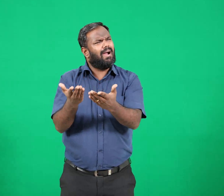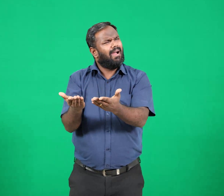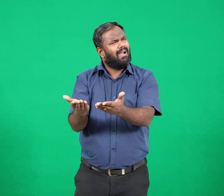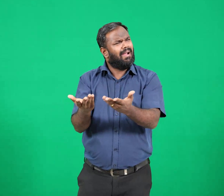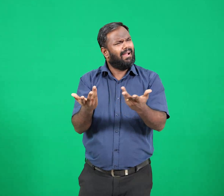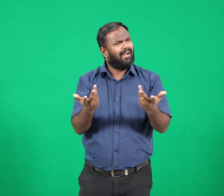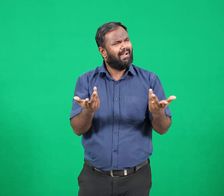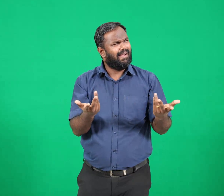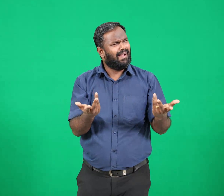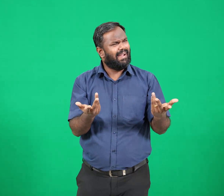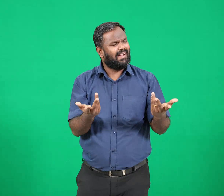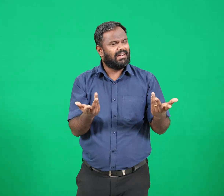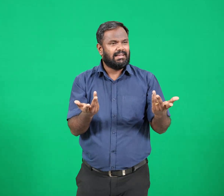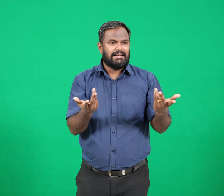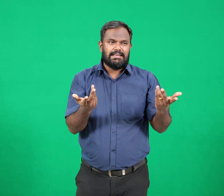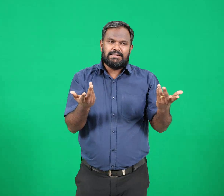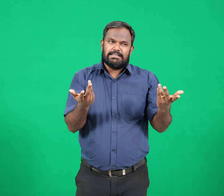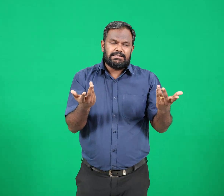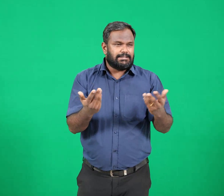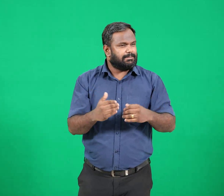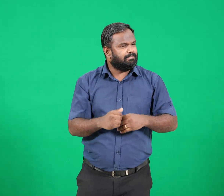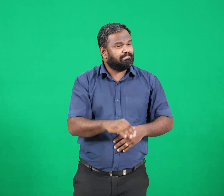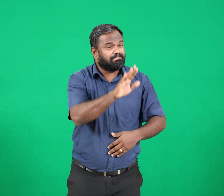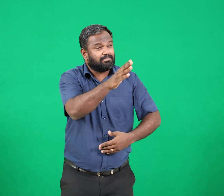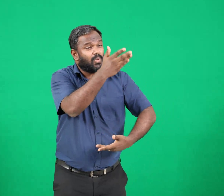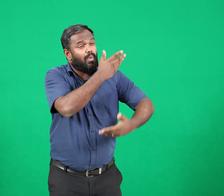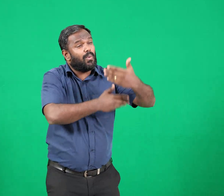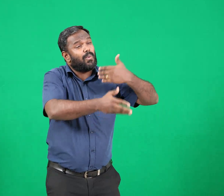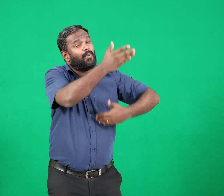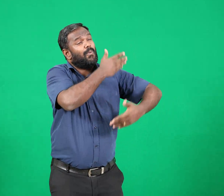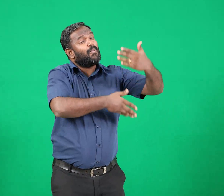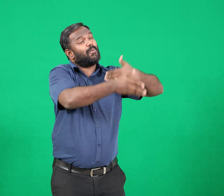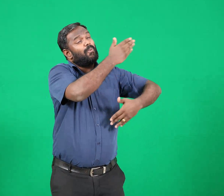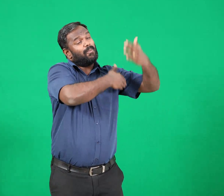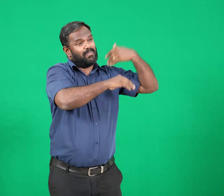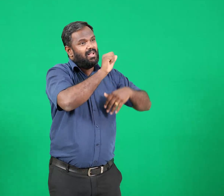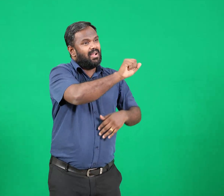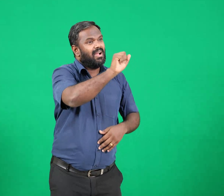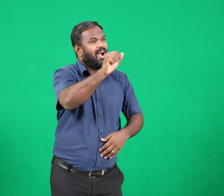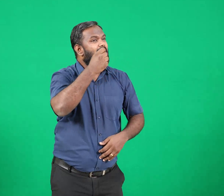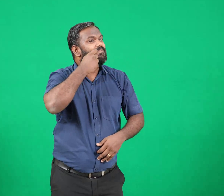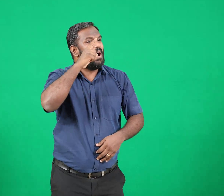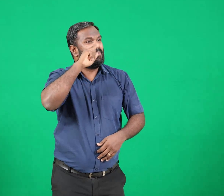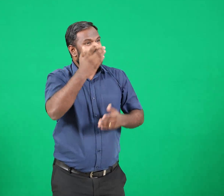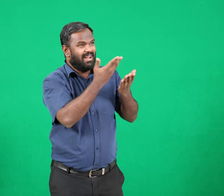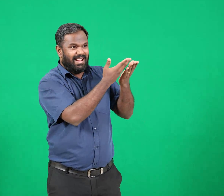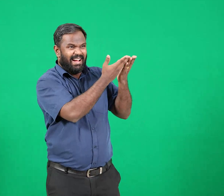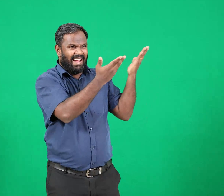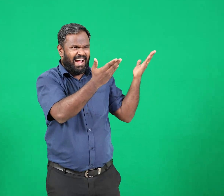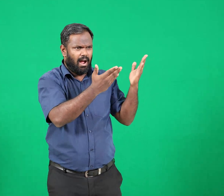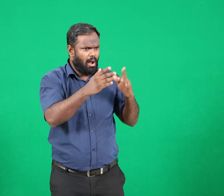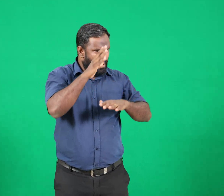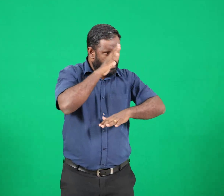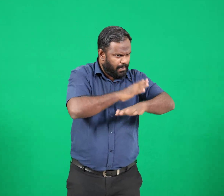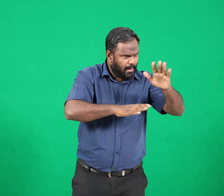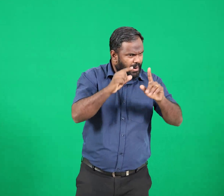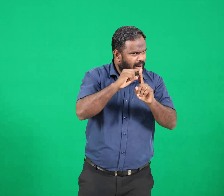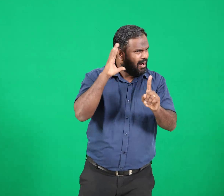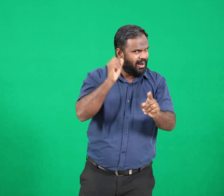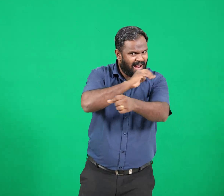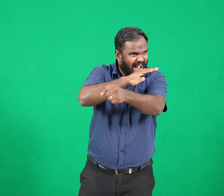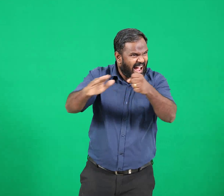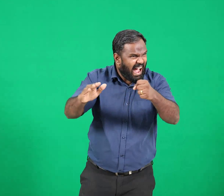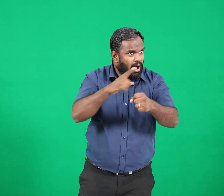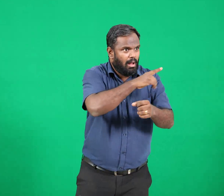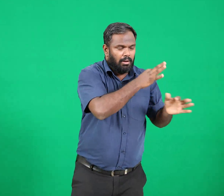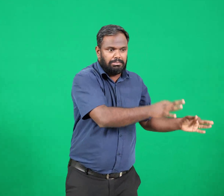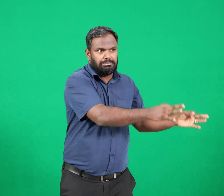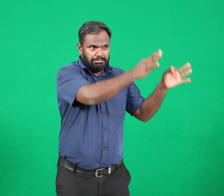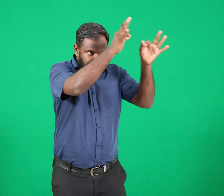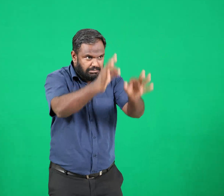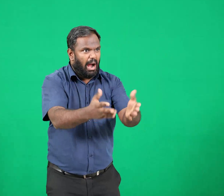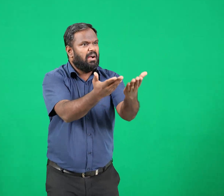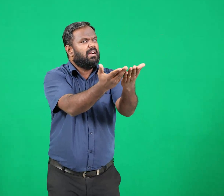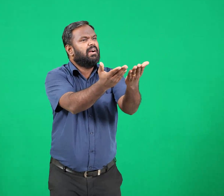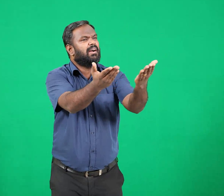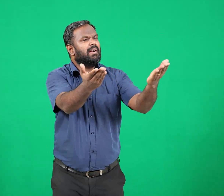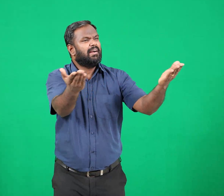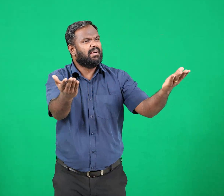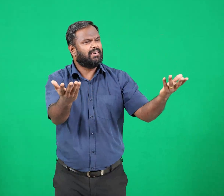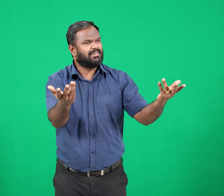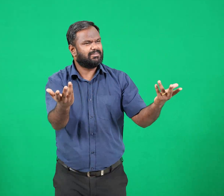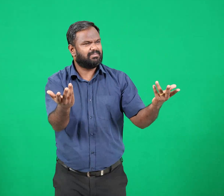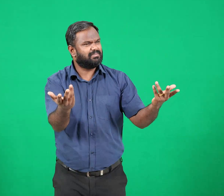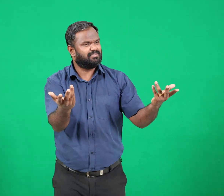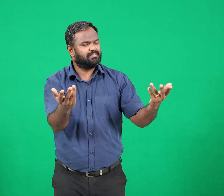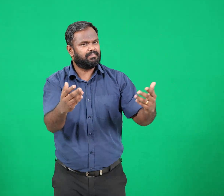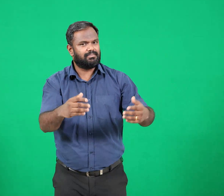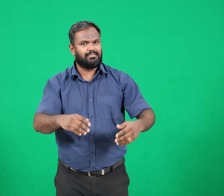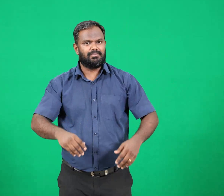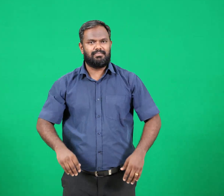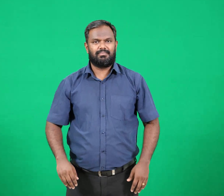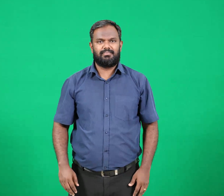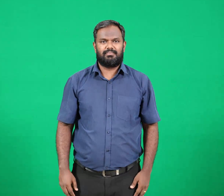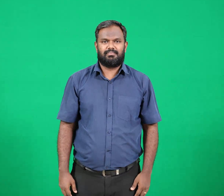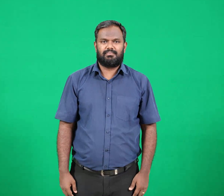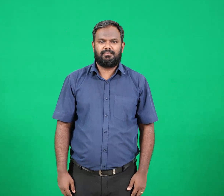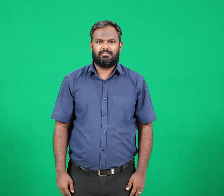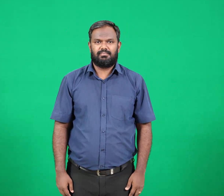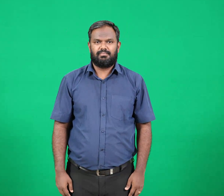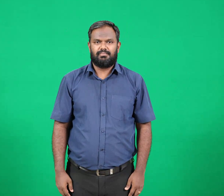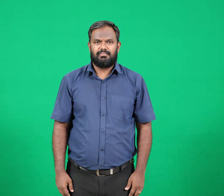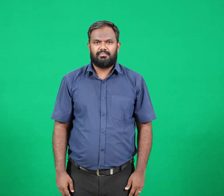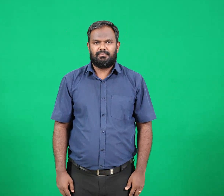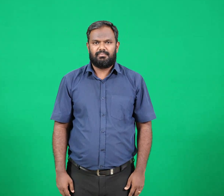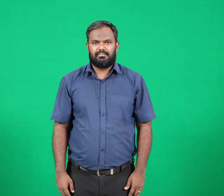Fill up, then, the measure of the sin of your fathers.